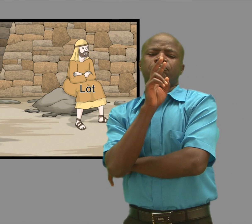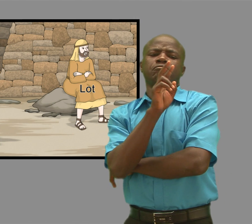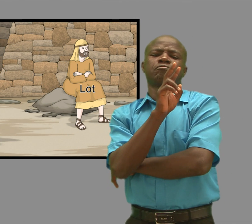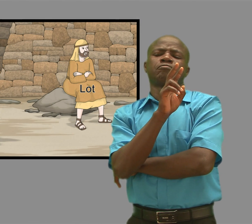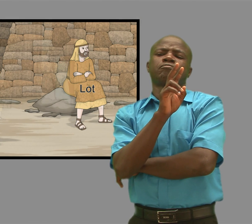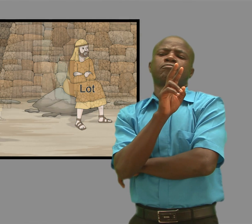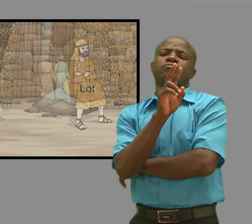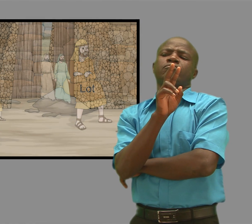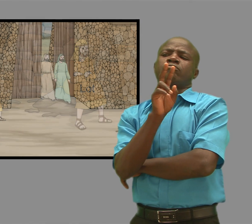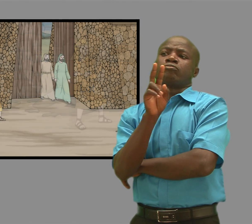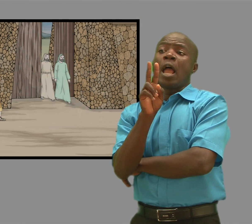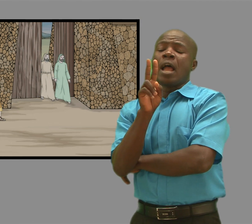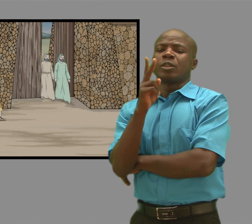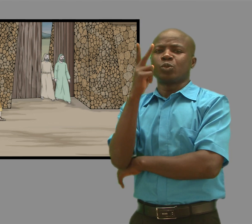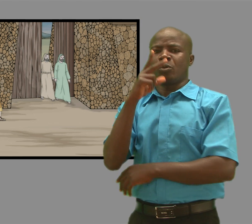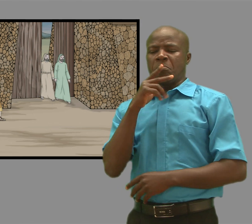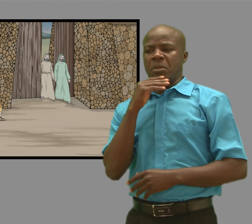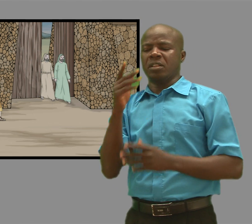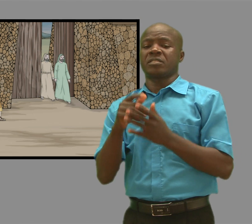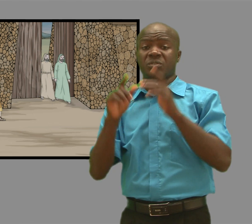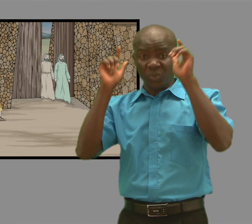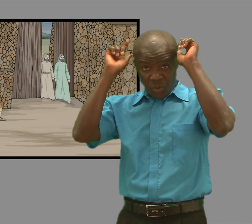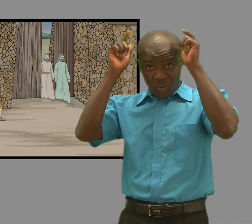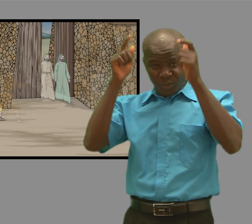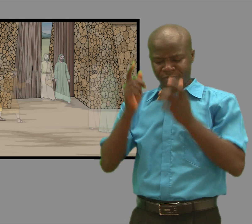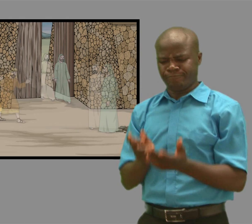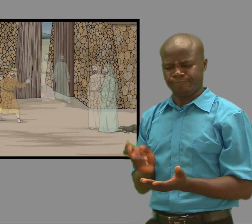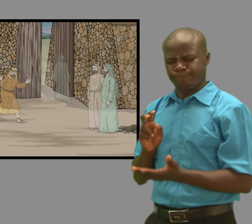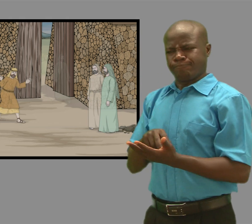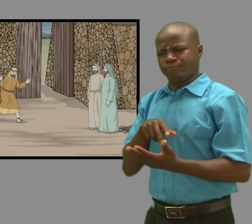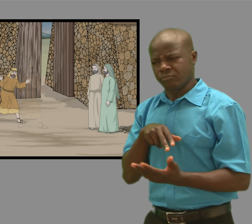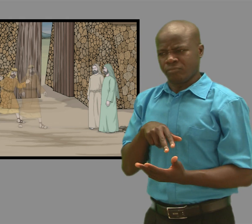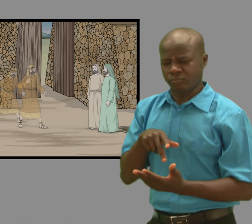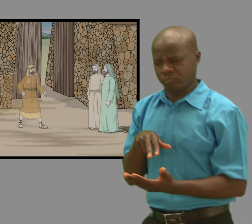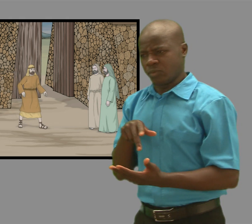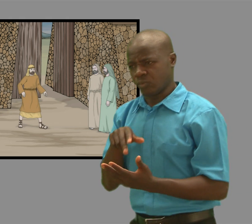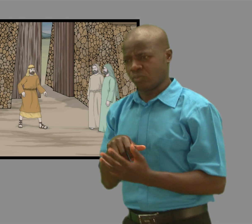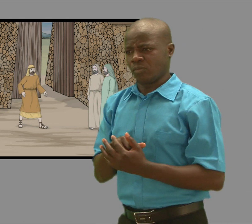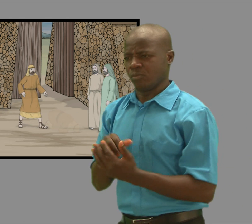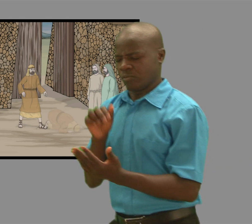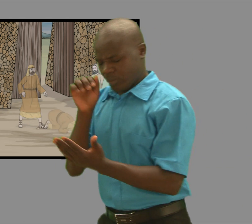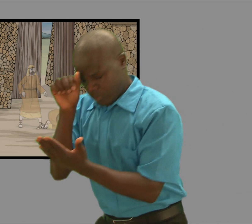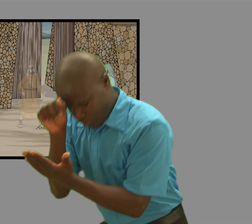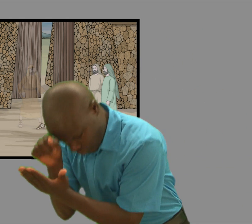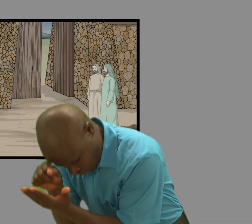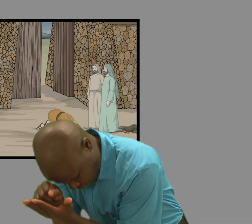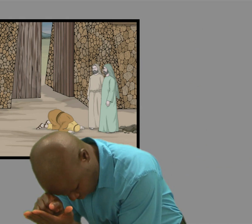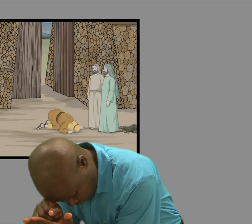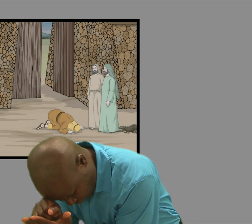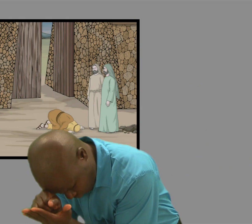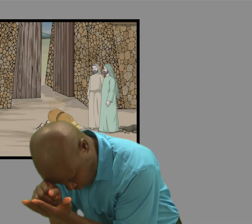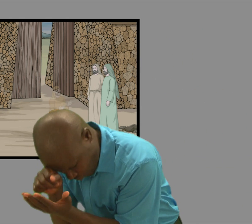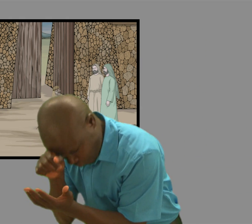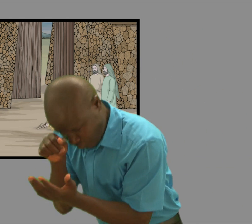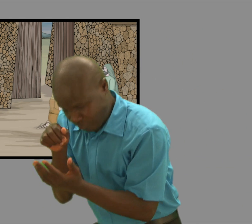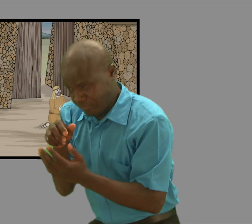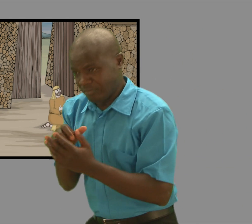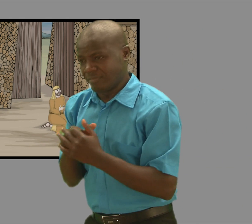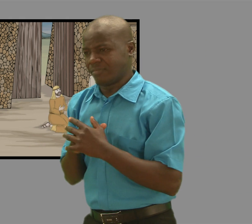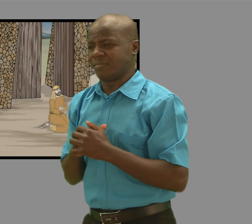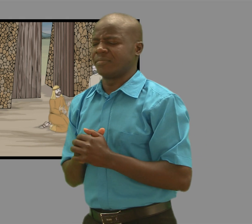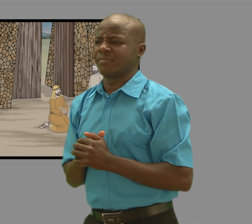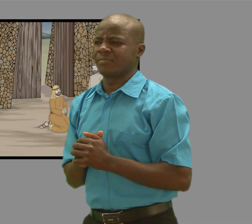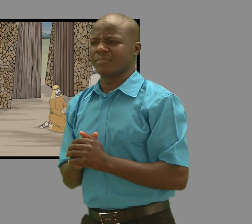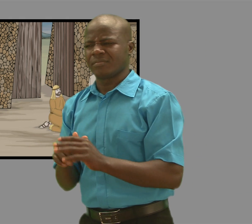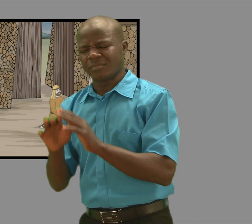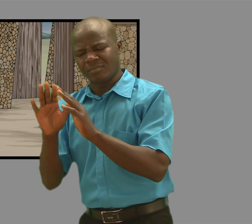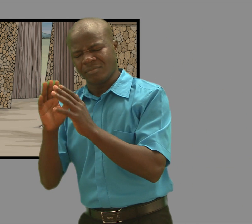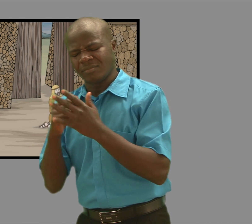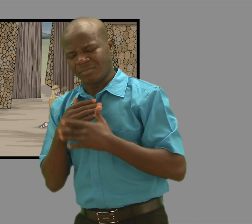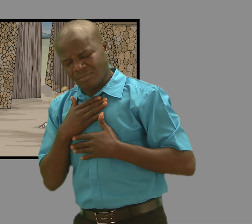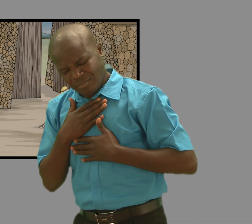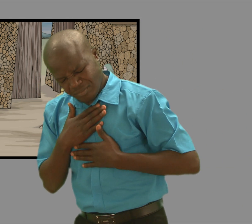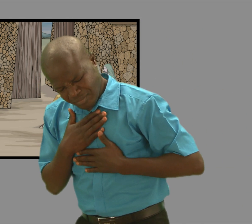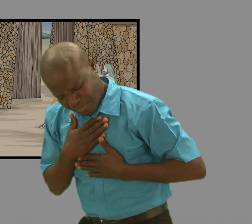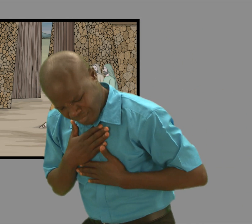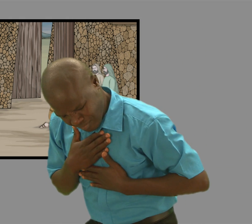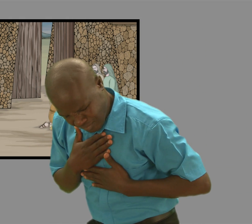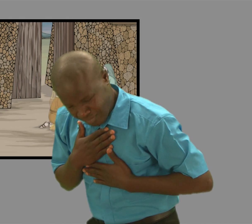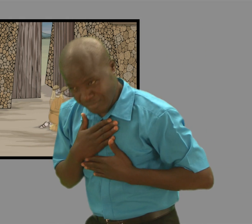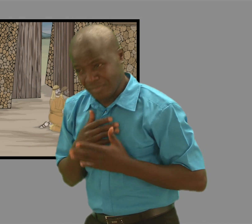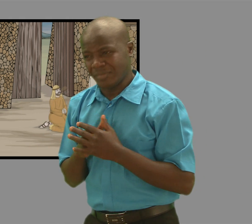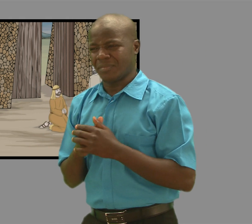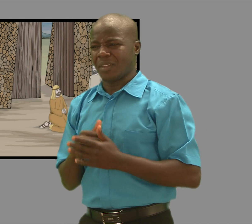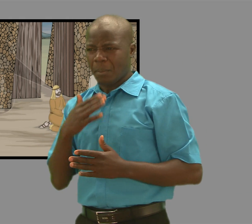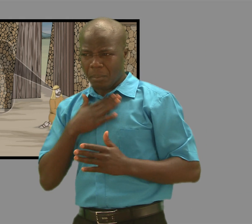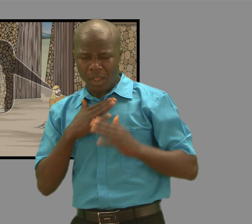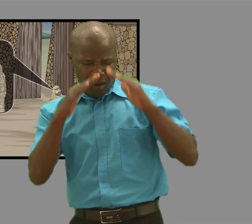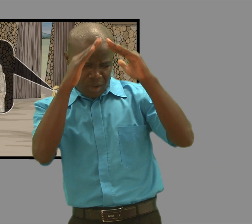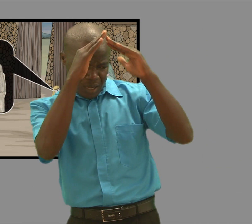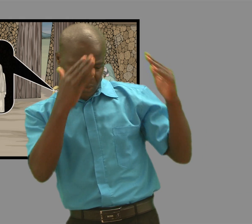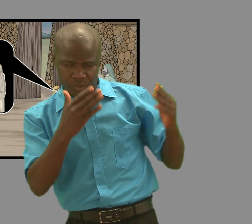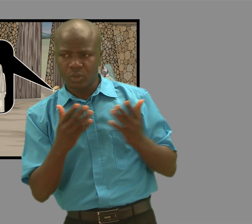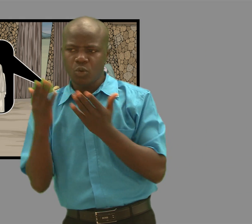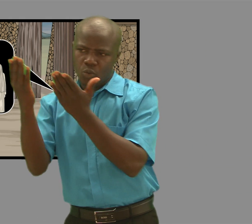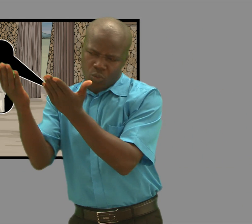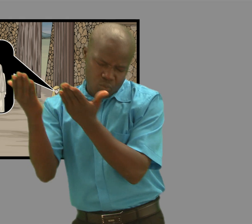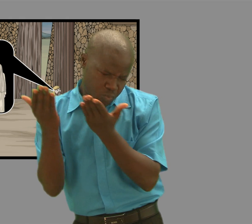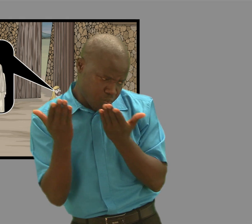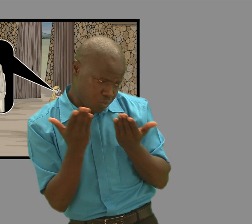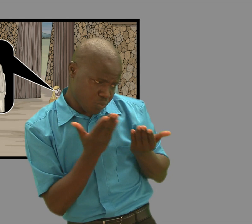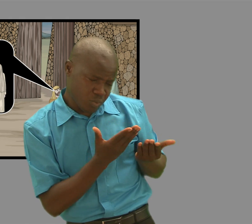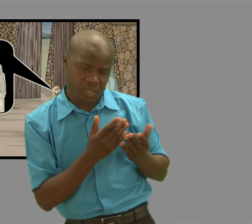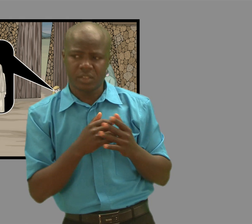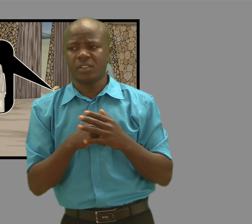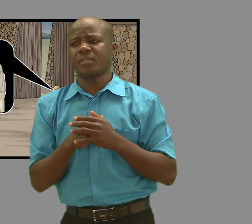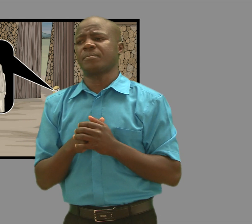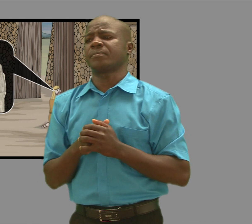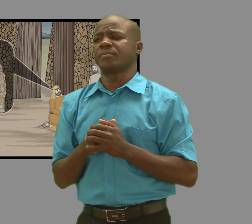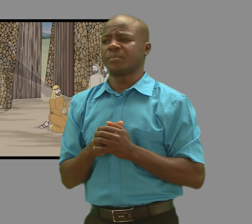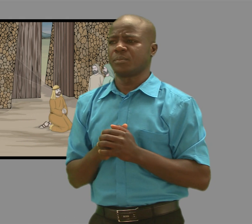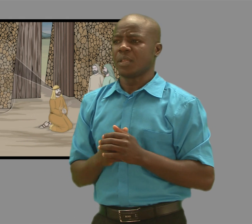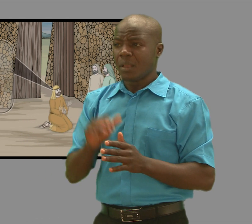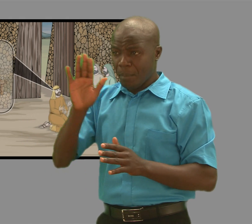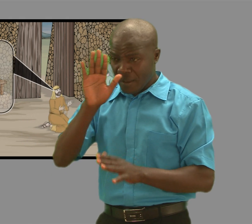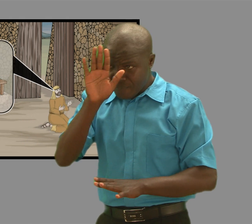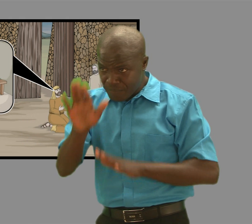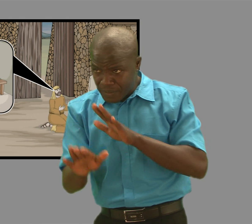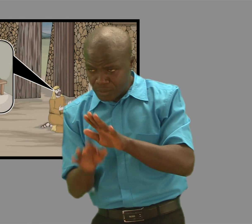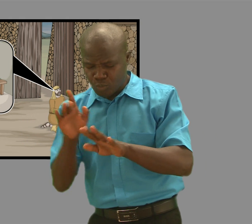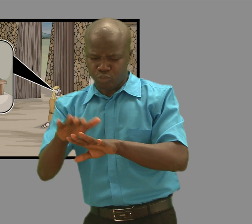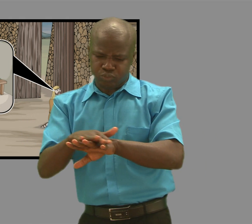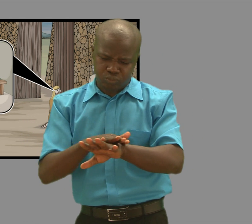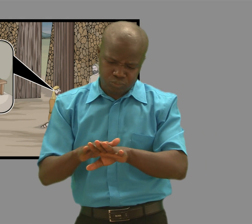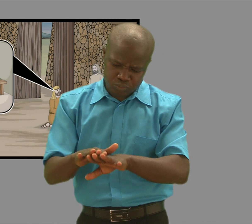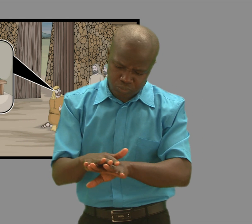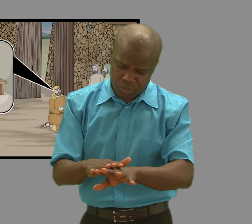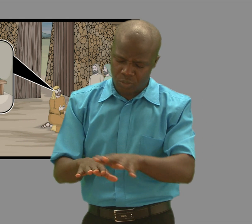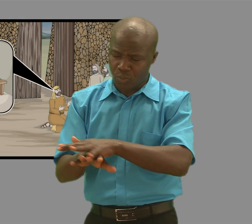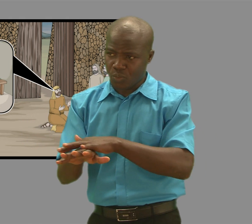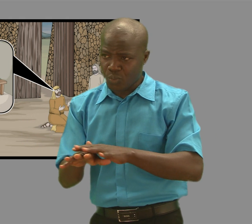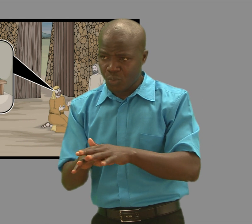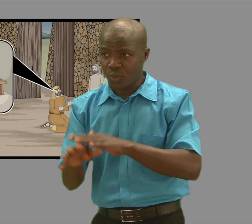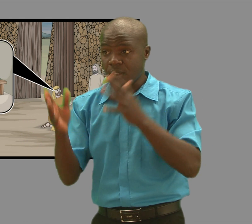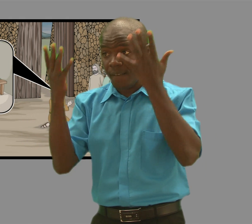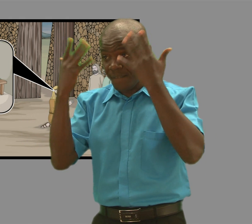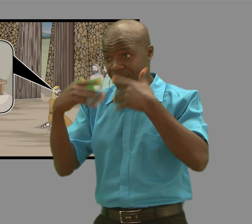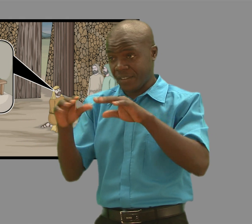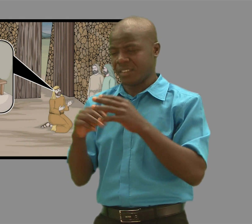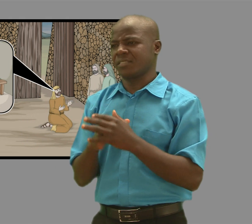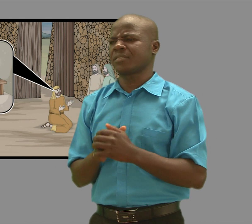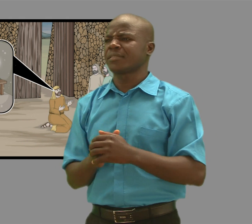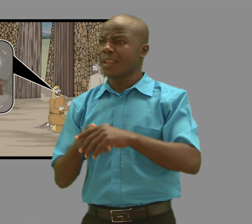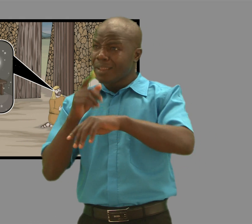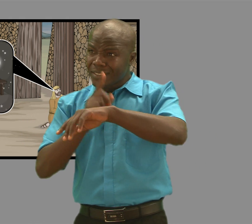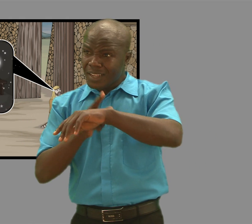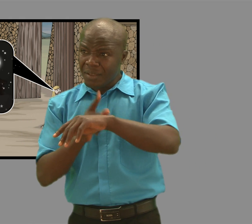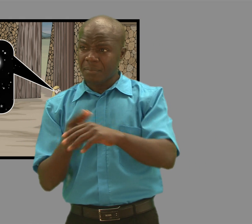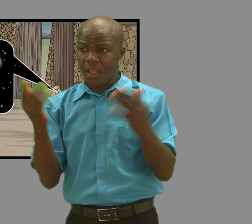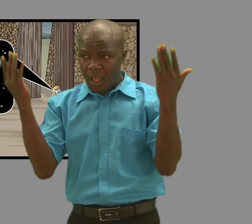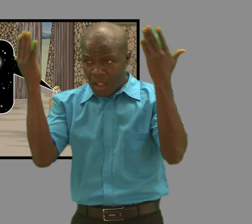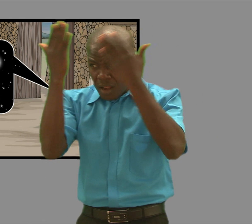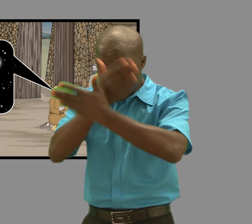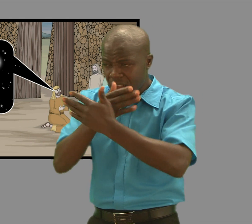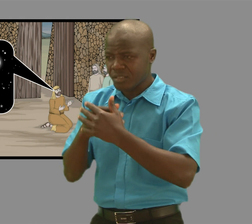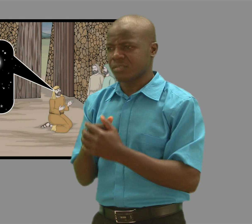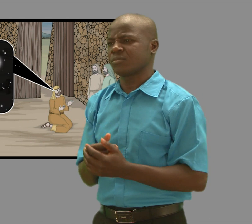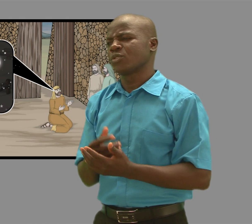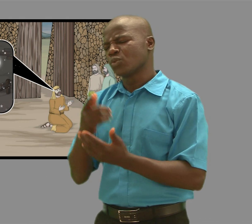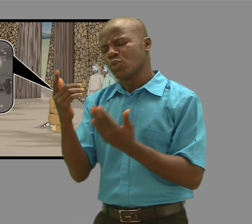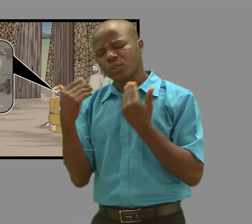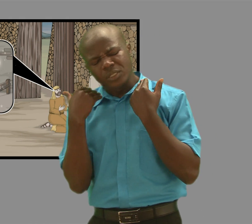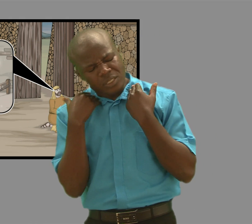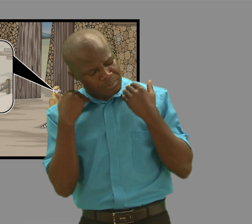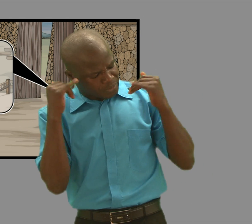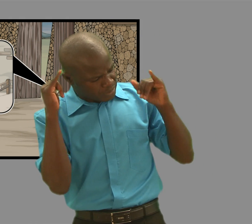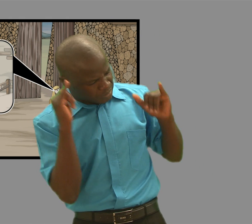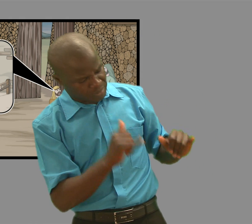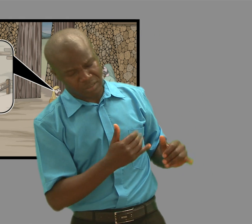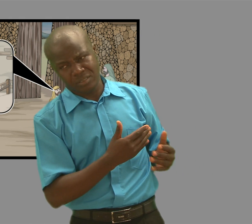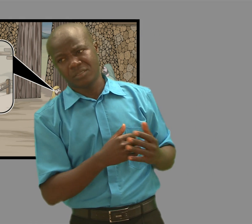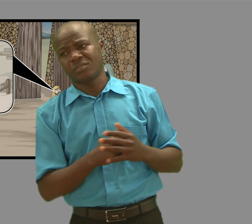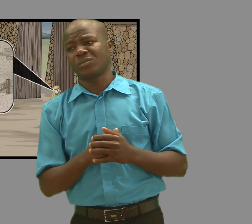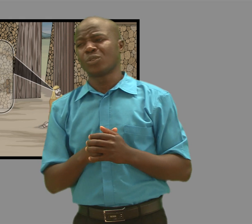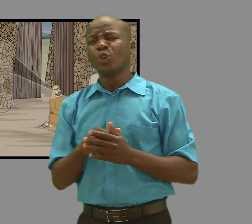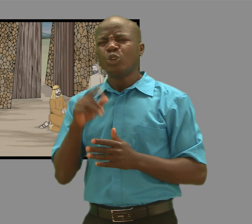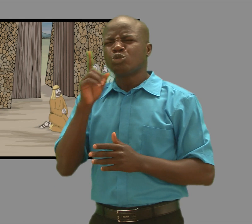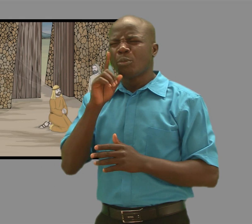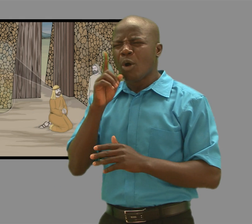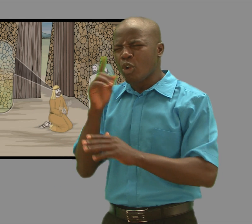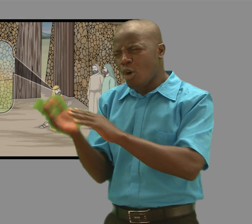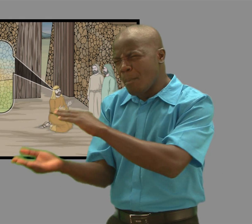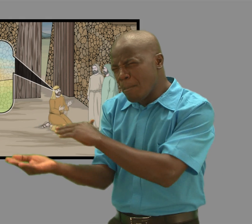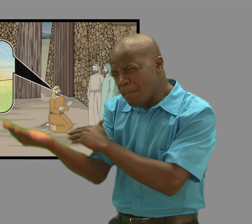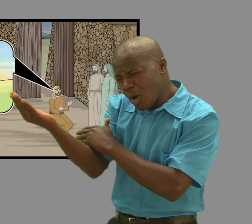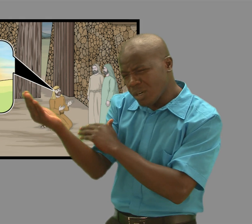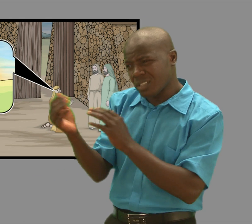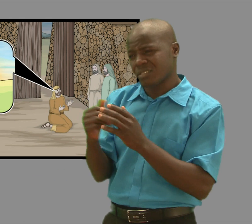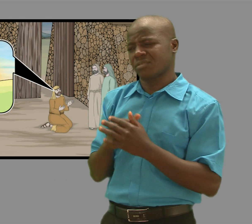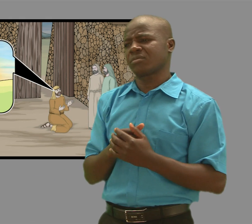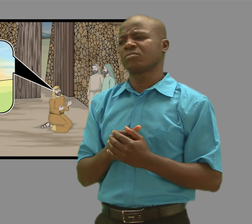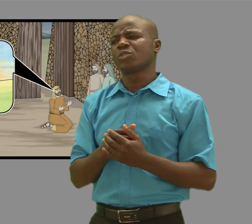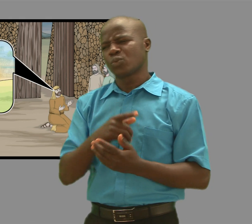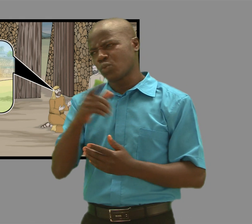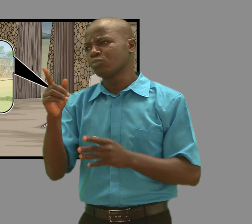When Lot saw them, he got up to meet them, bowed facedown, and said, “My lords, please turn aside into the house of your servant; wash your feet and spend the night.